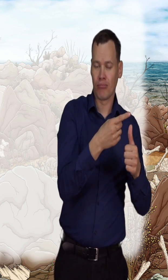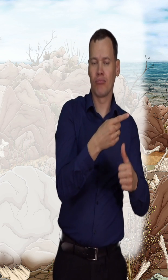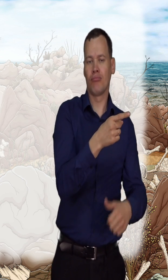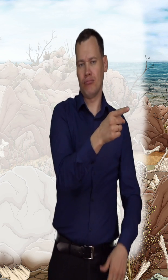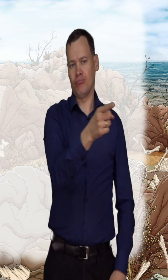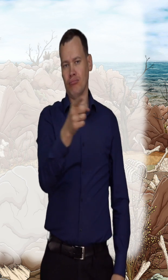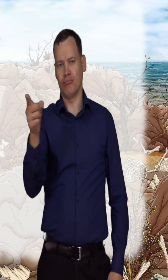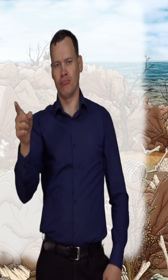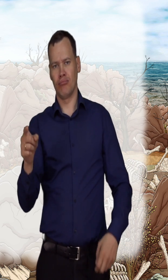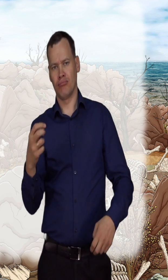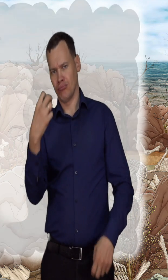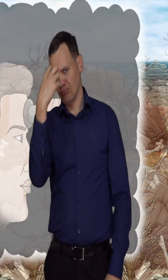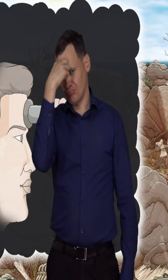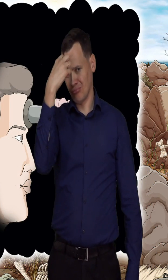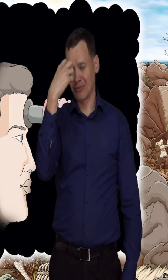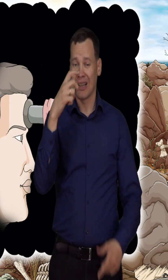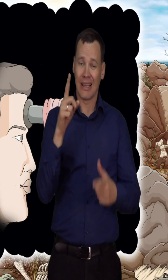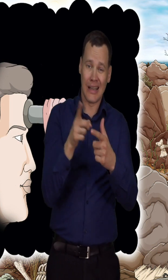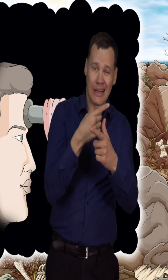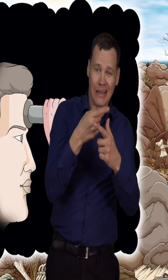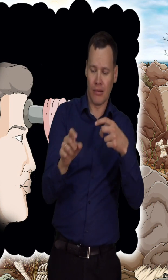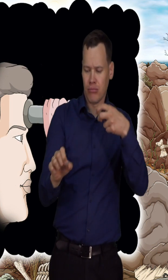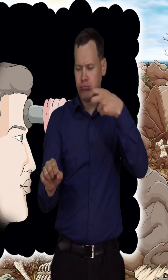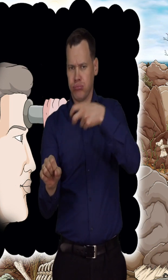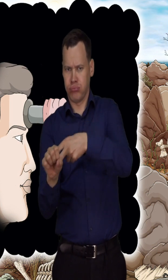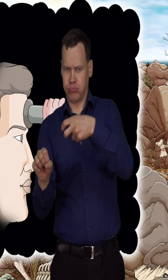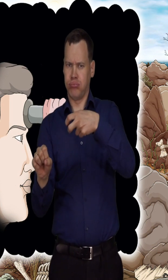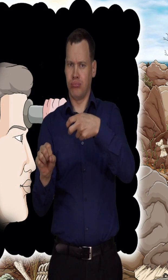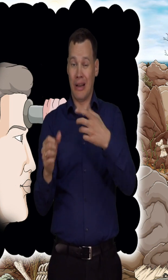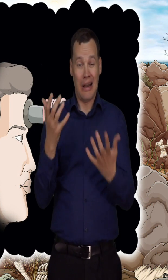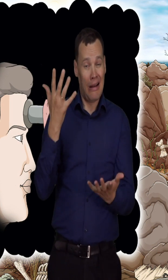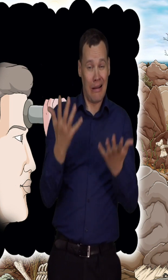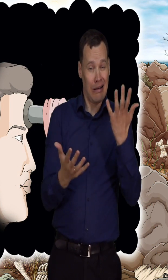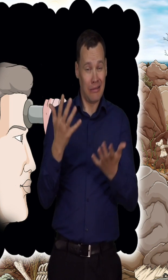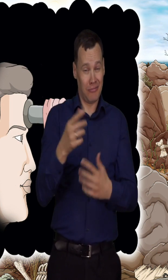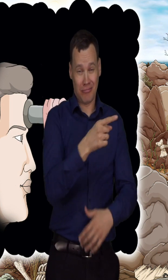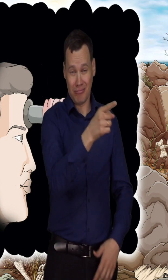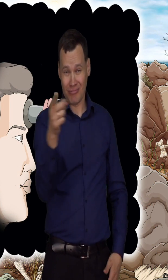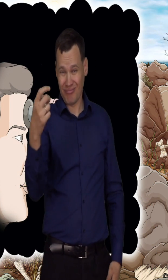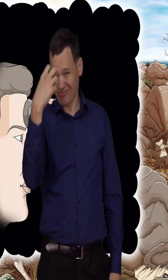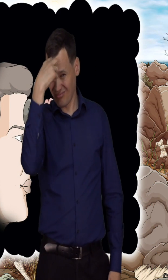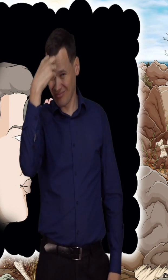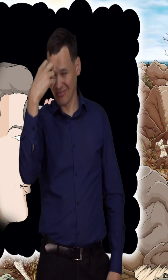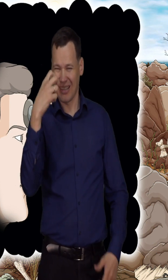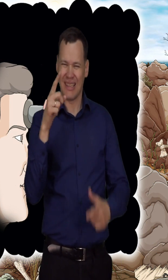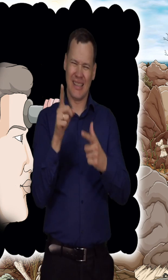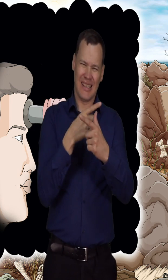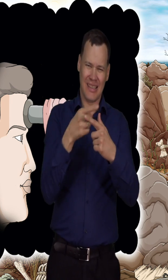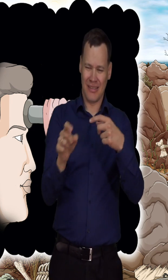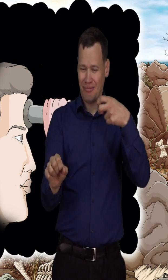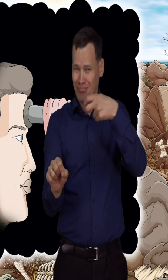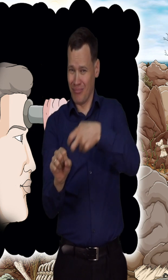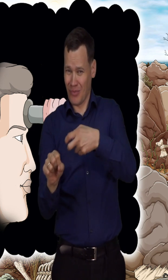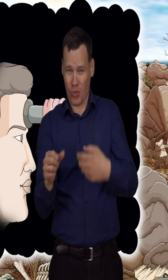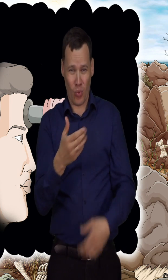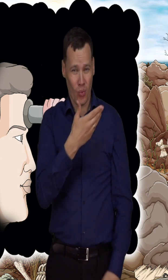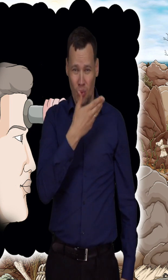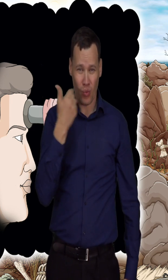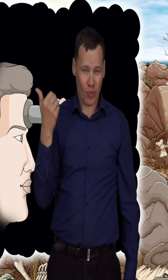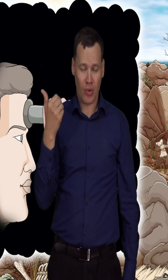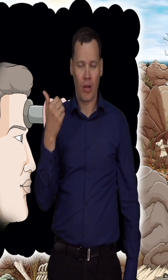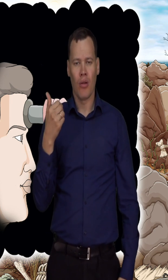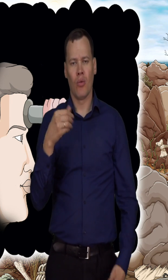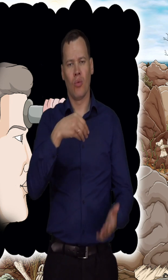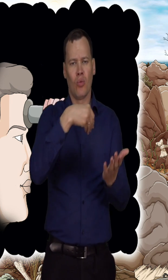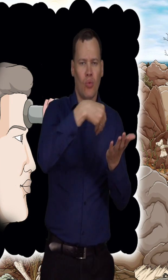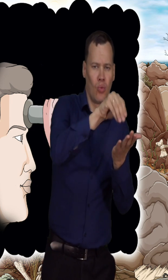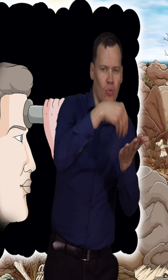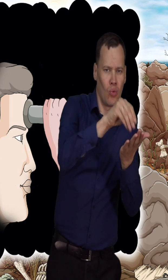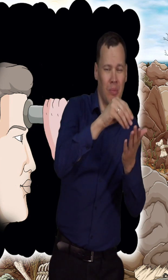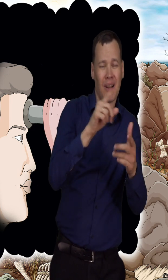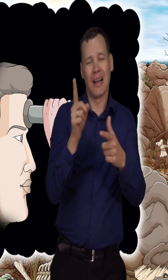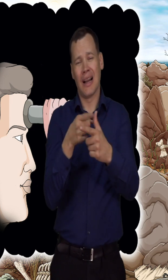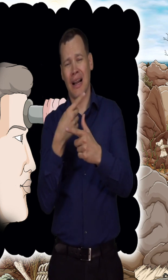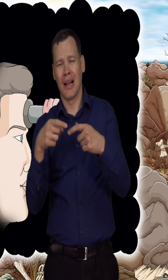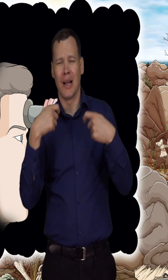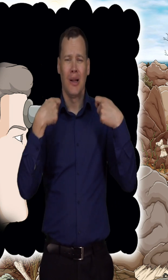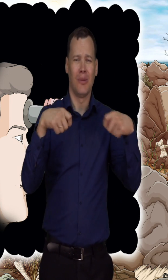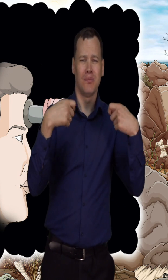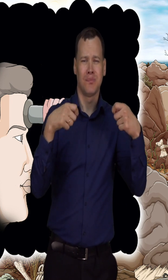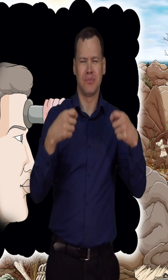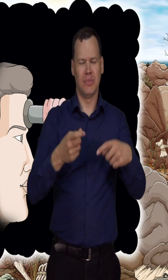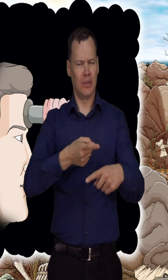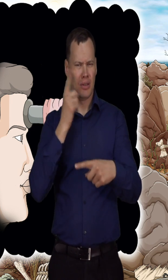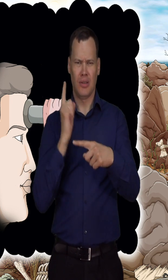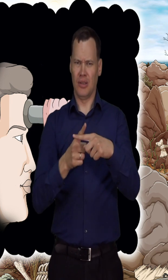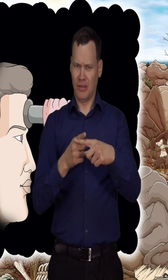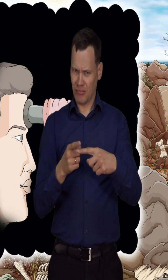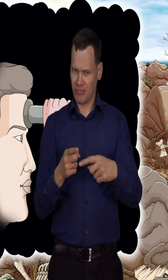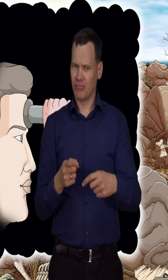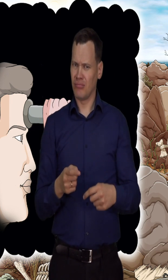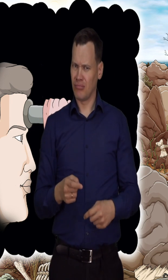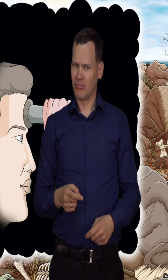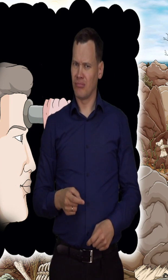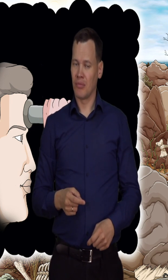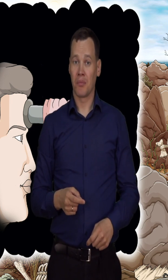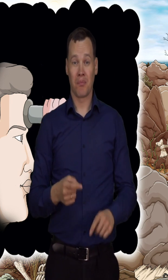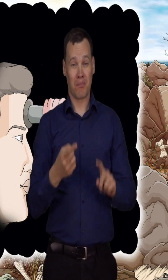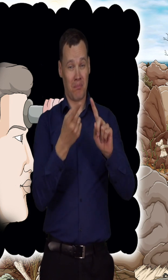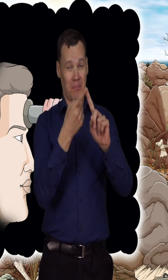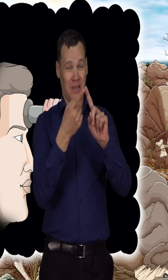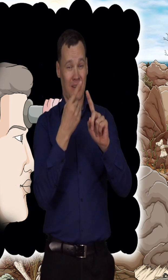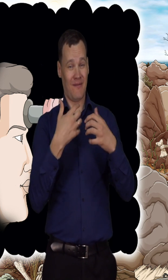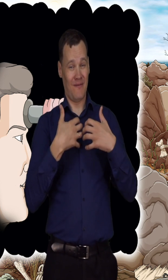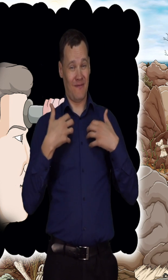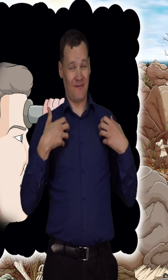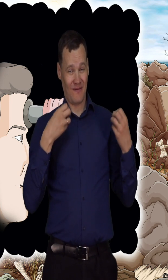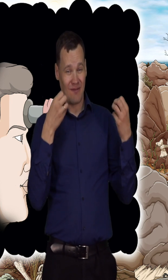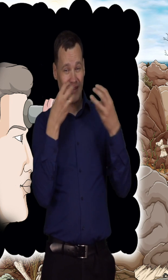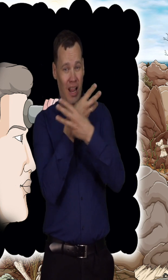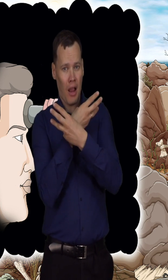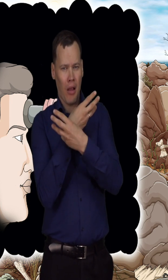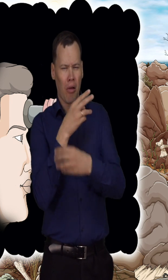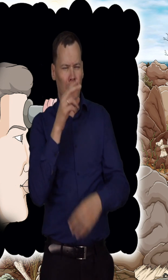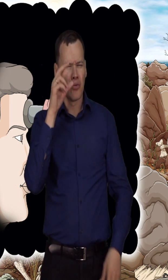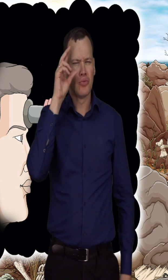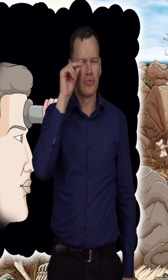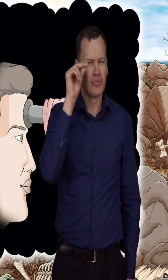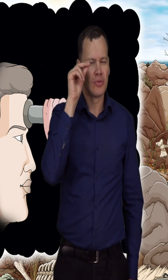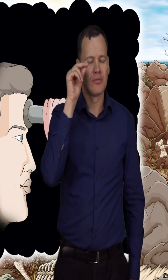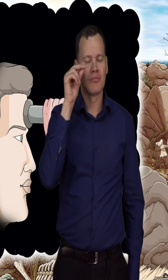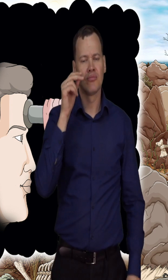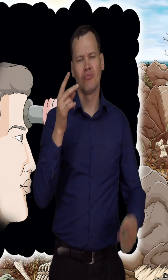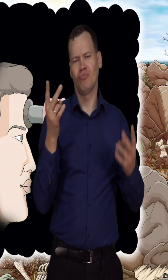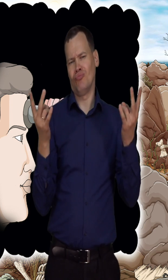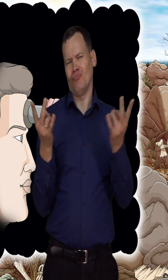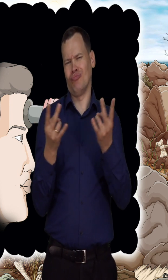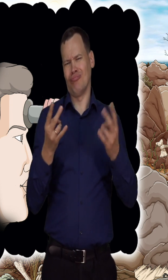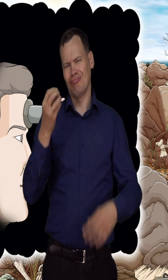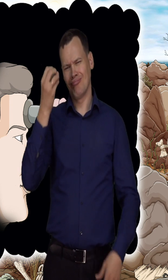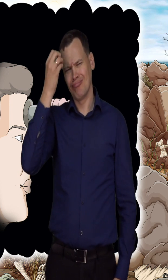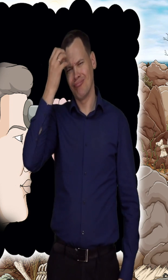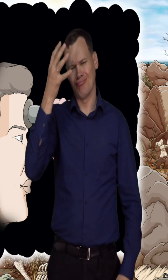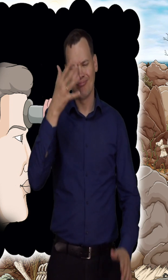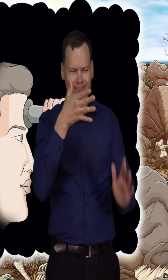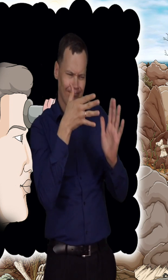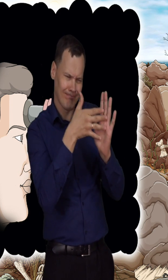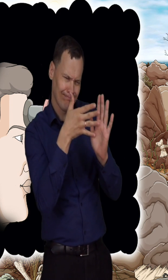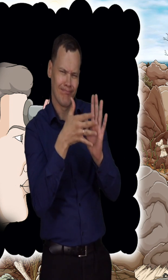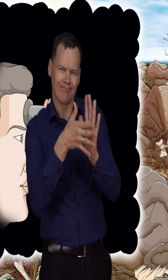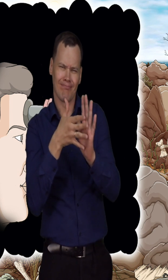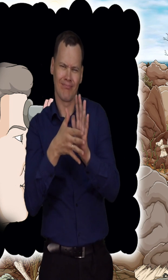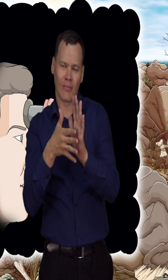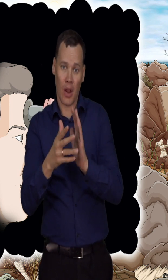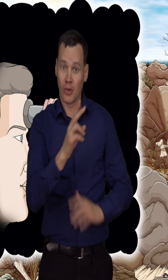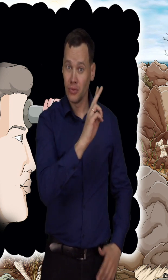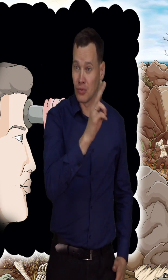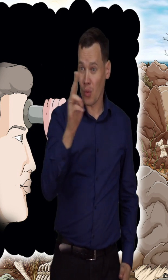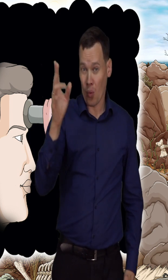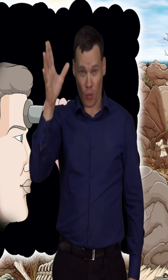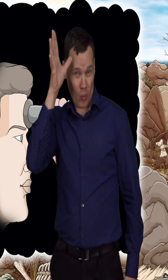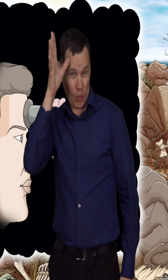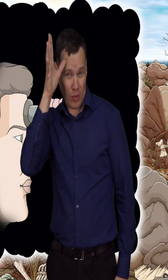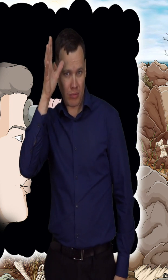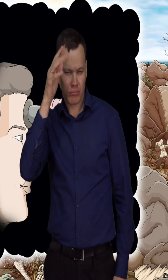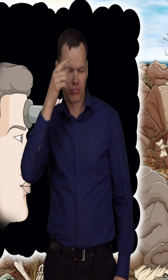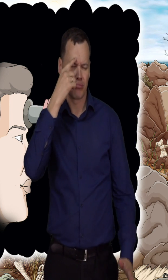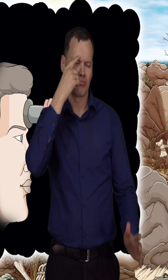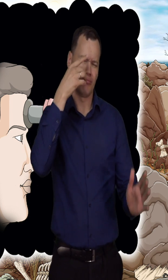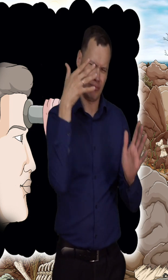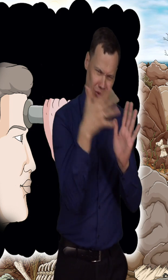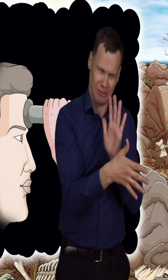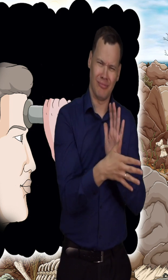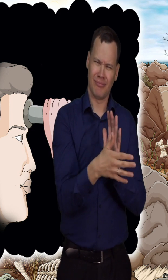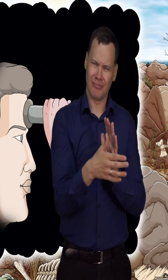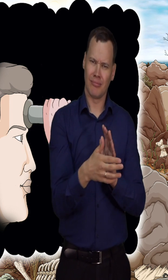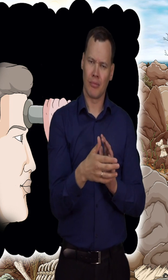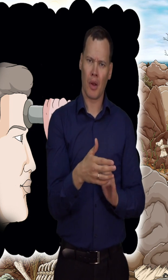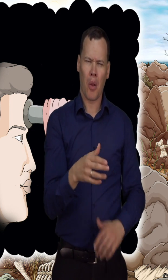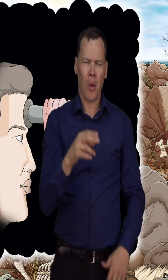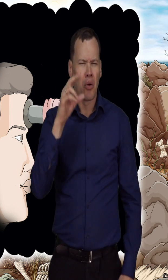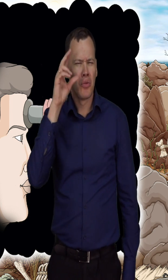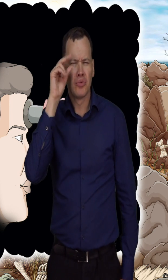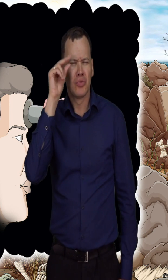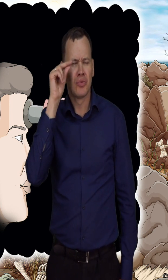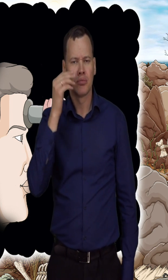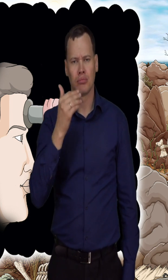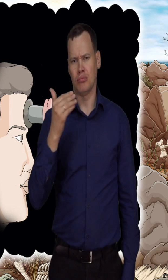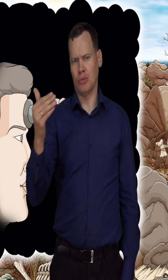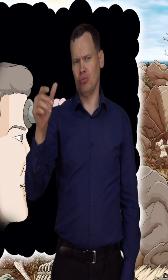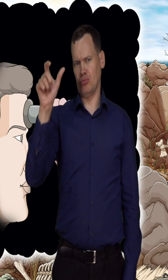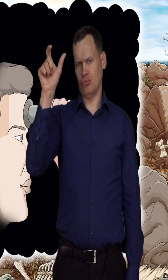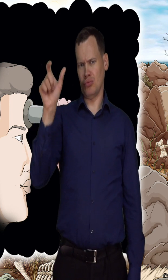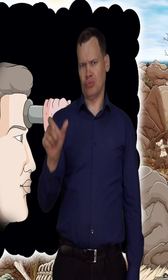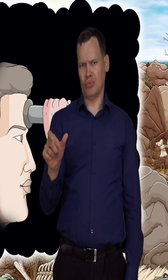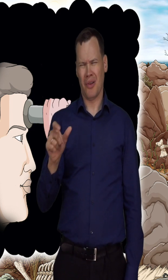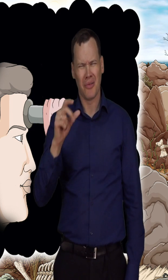And the second beast required all people small and great, rich and poor, free and slave, to receive a mark on their right hand or on their forehead, so that no one could buy or sell unless he had the mark—the name of the beast or the number of its name.